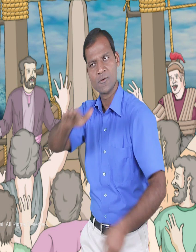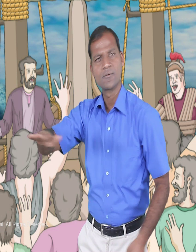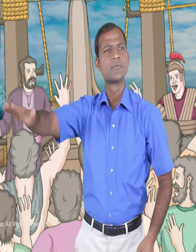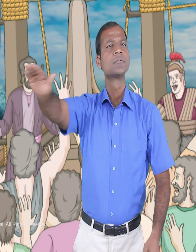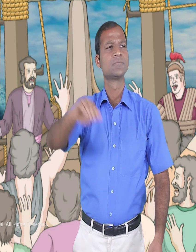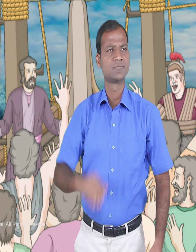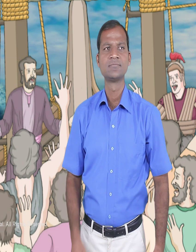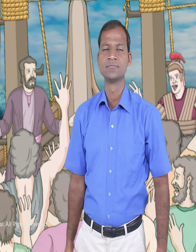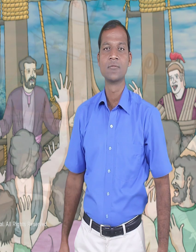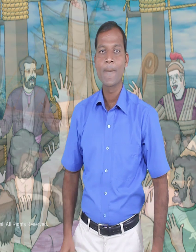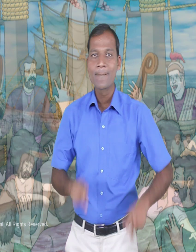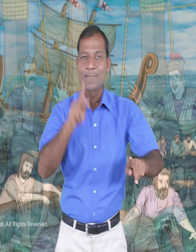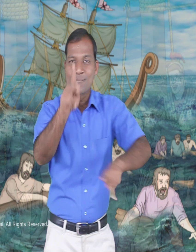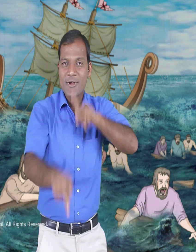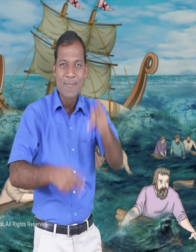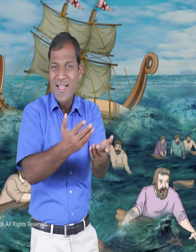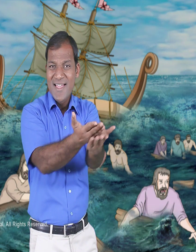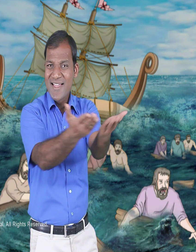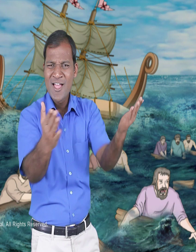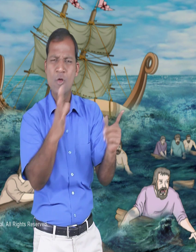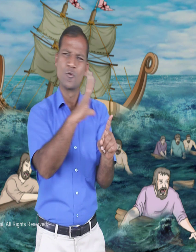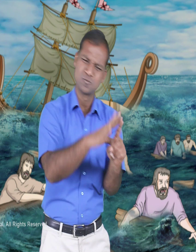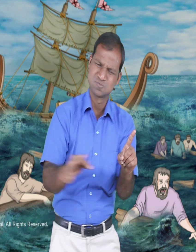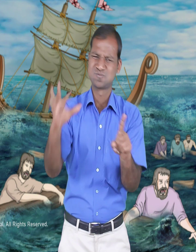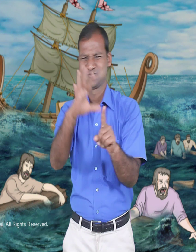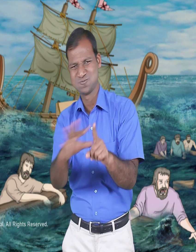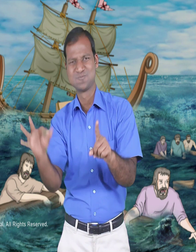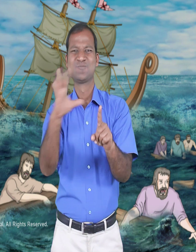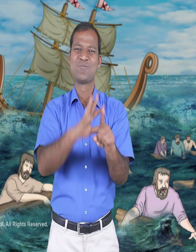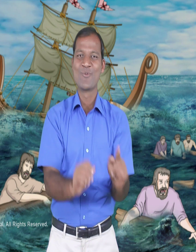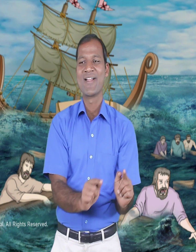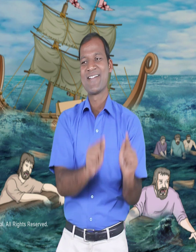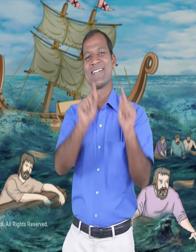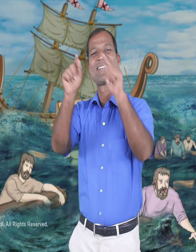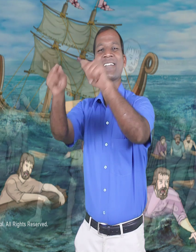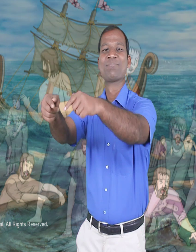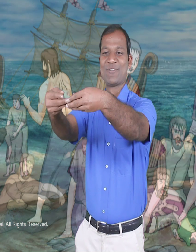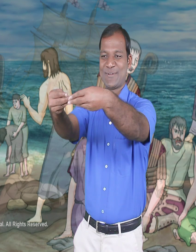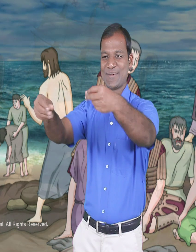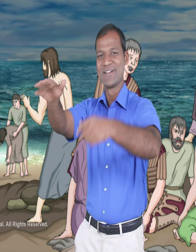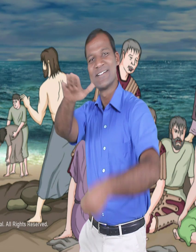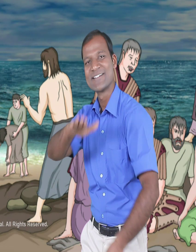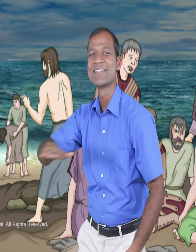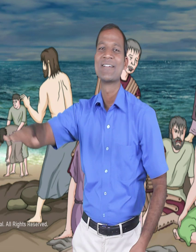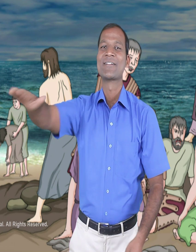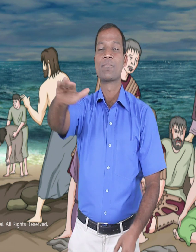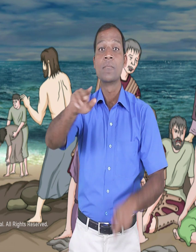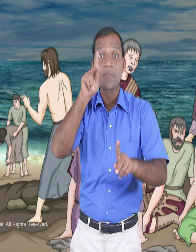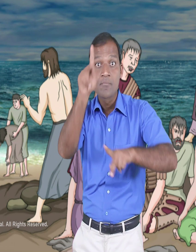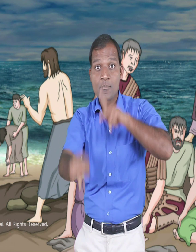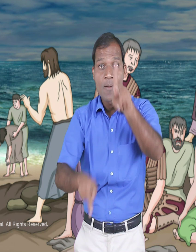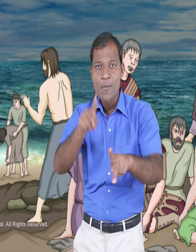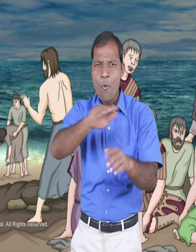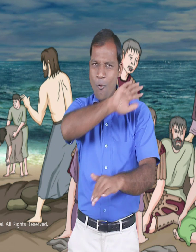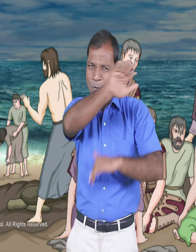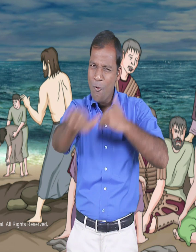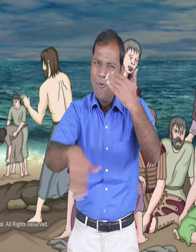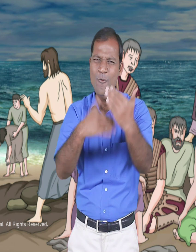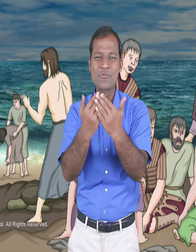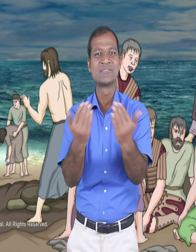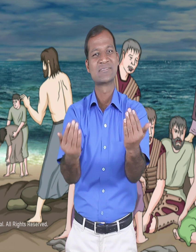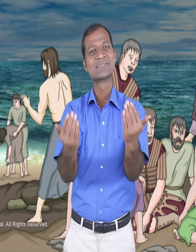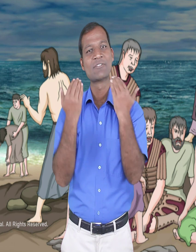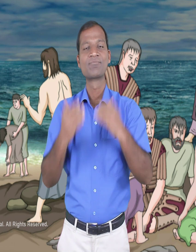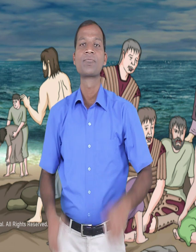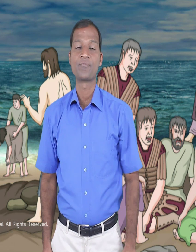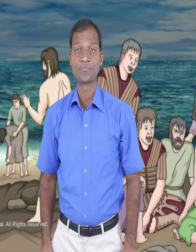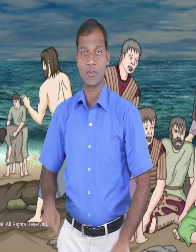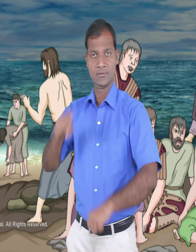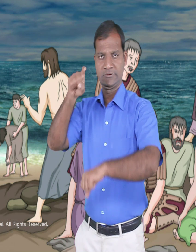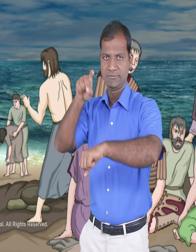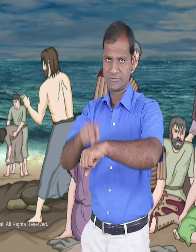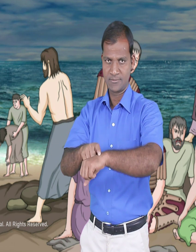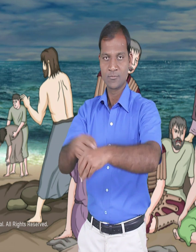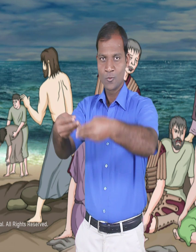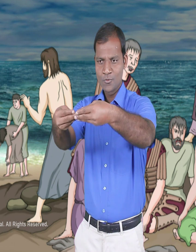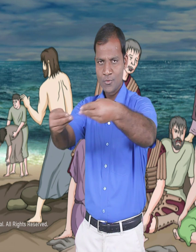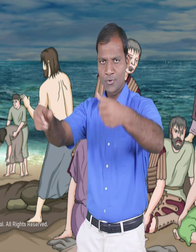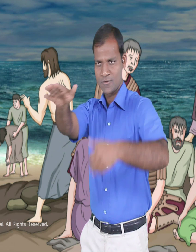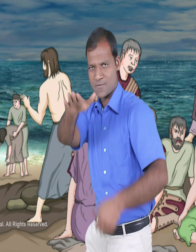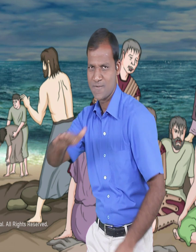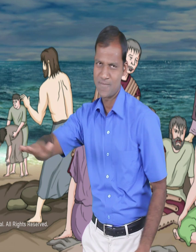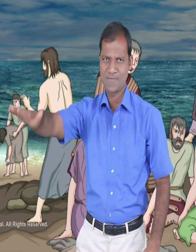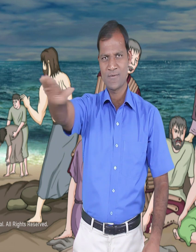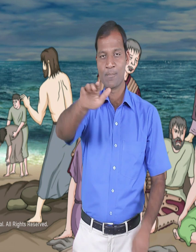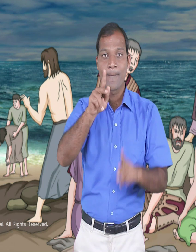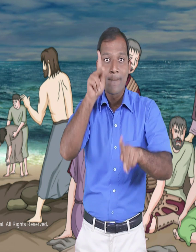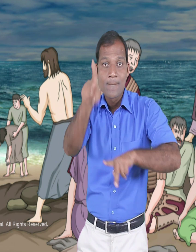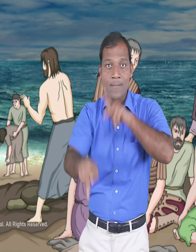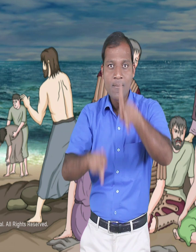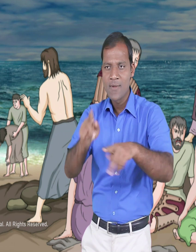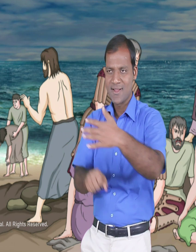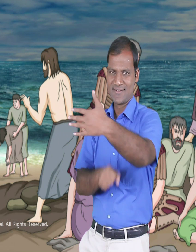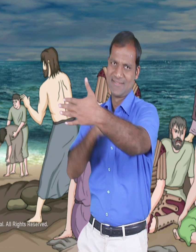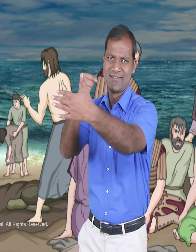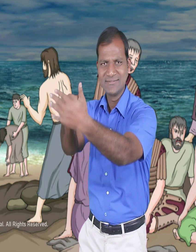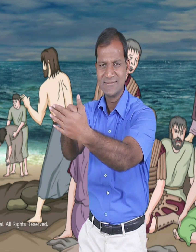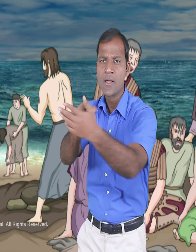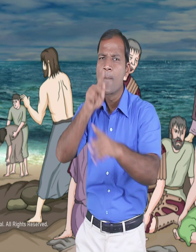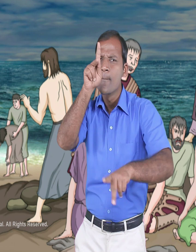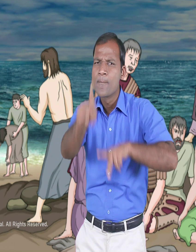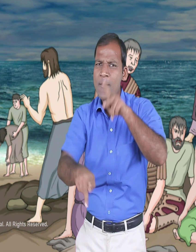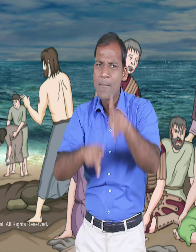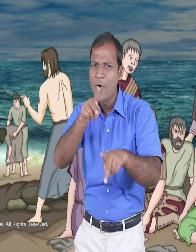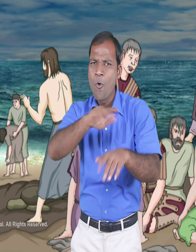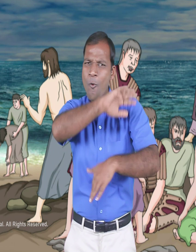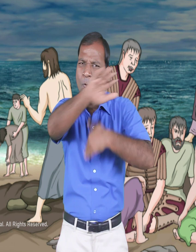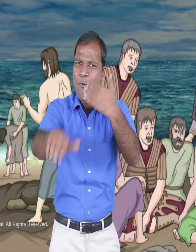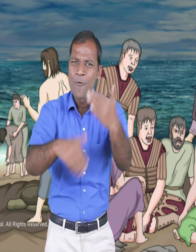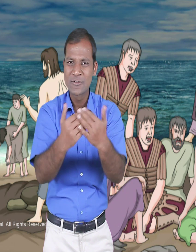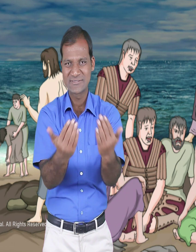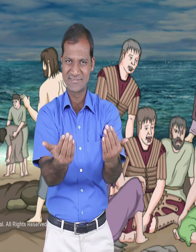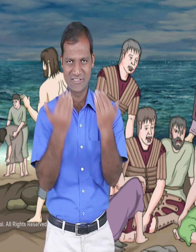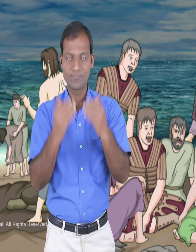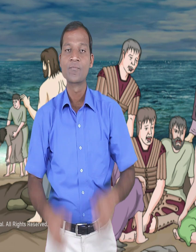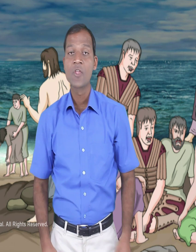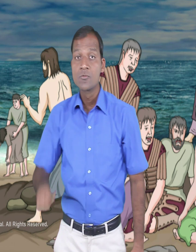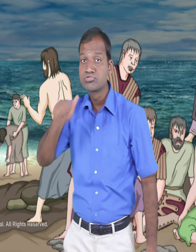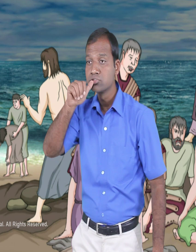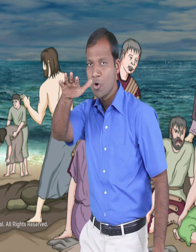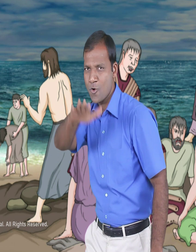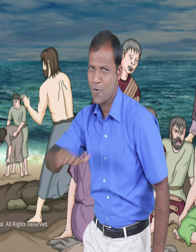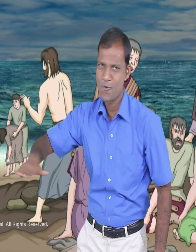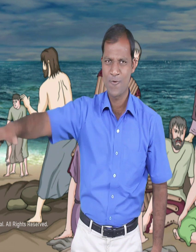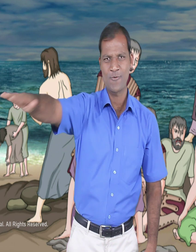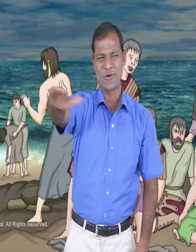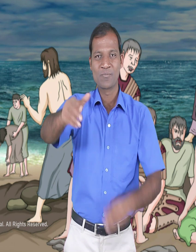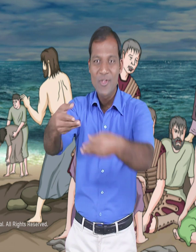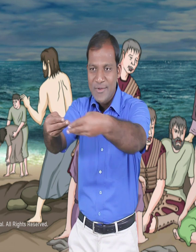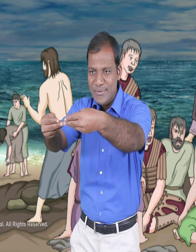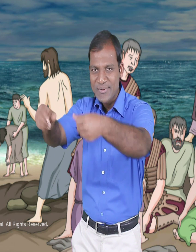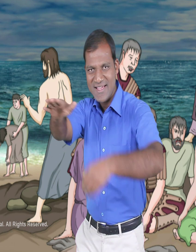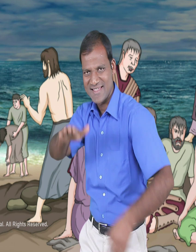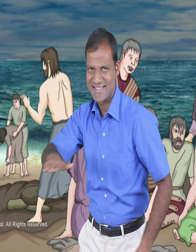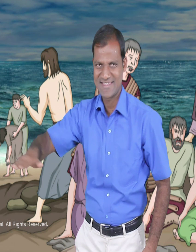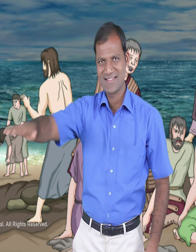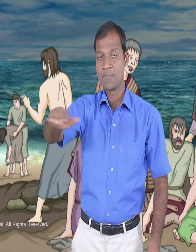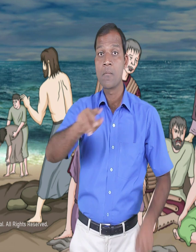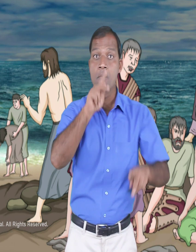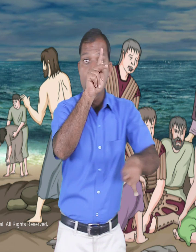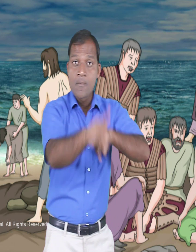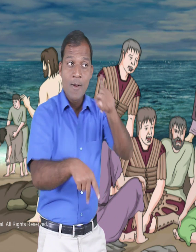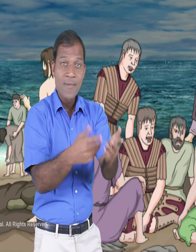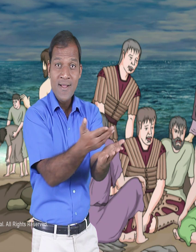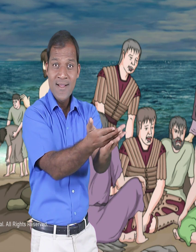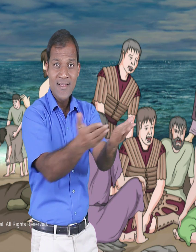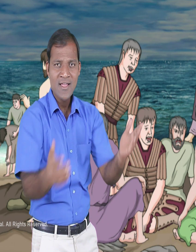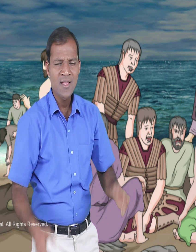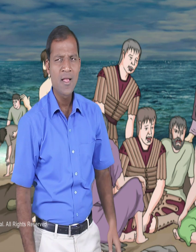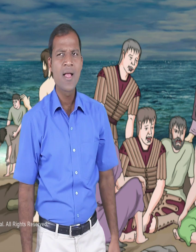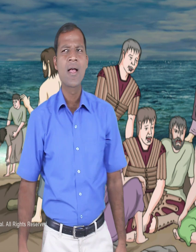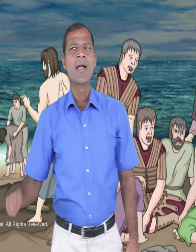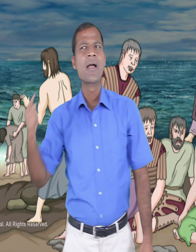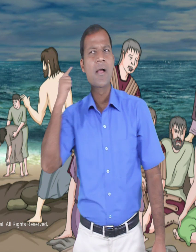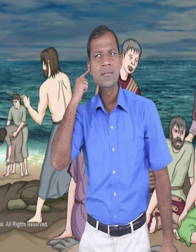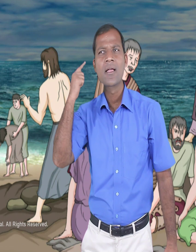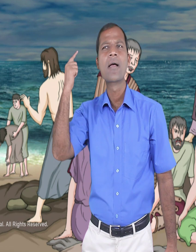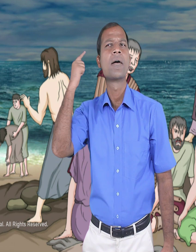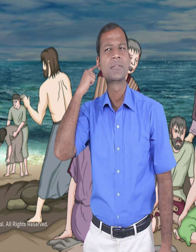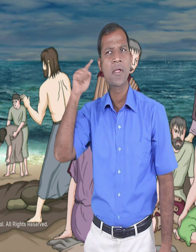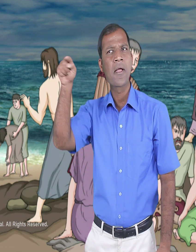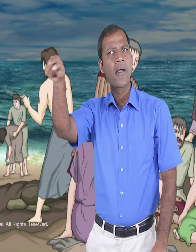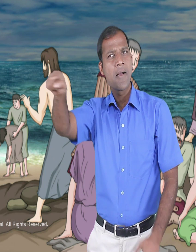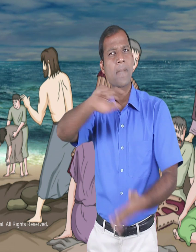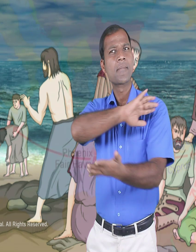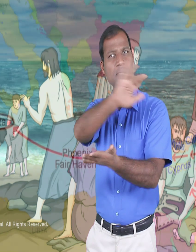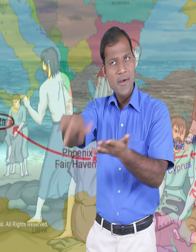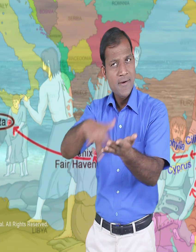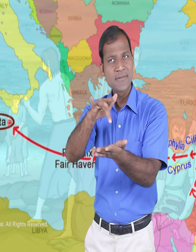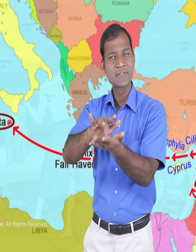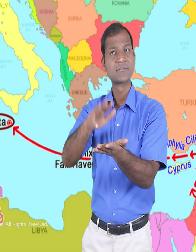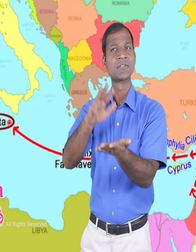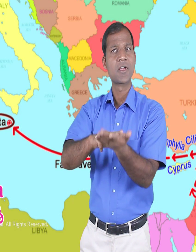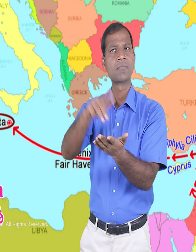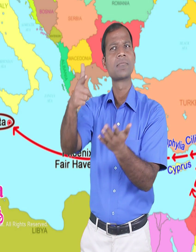He commanded those who could swim to jump overboard first and get to land. The rest were to follow on planks and various parts of the ship. In this way everyone was brought safely to land.